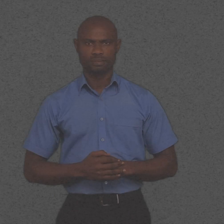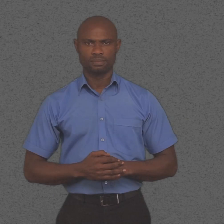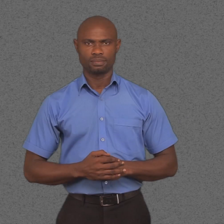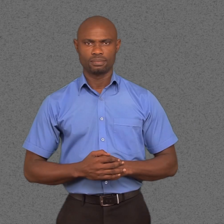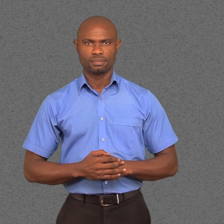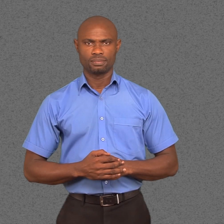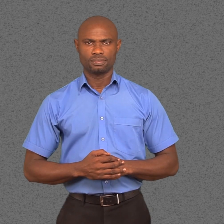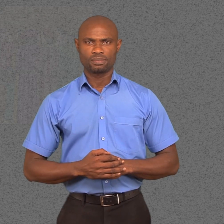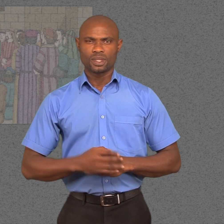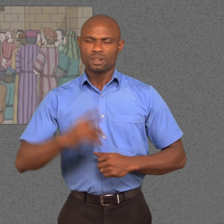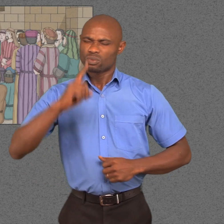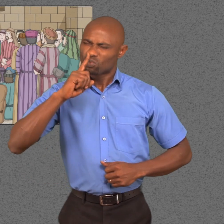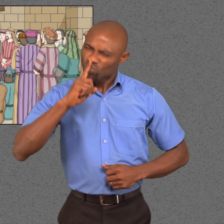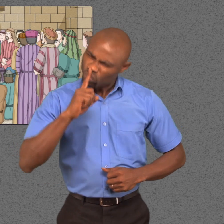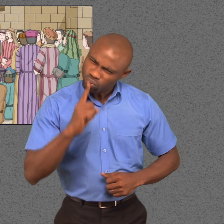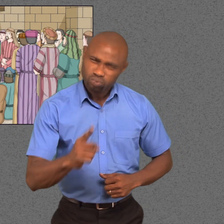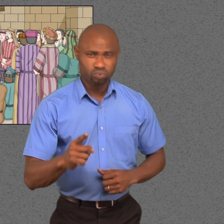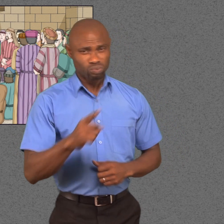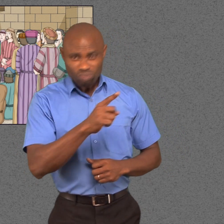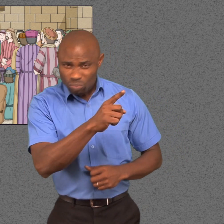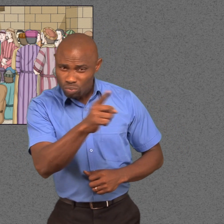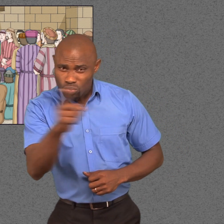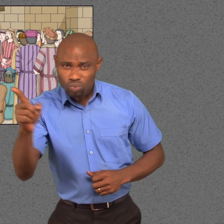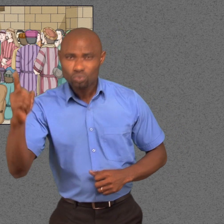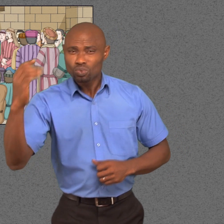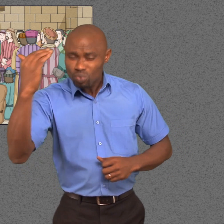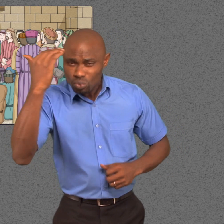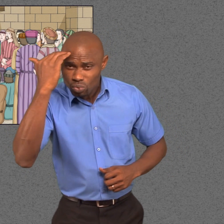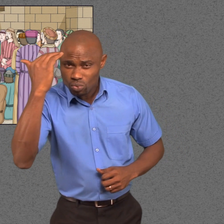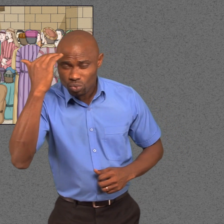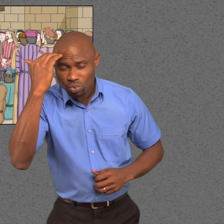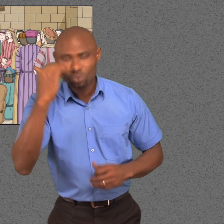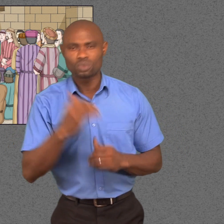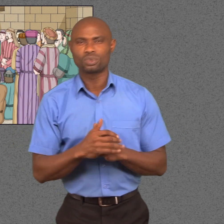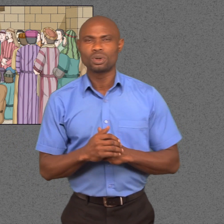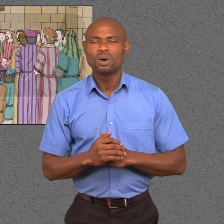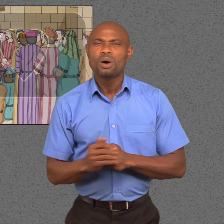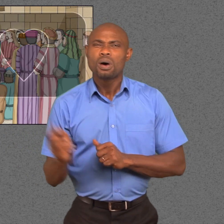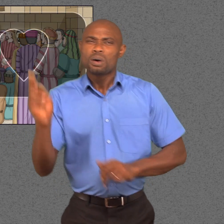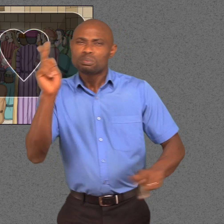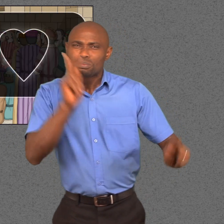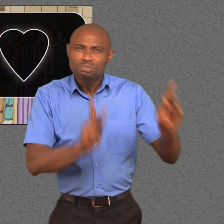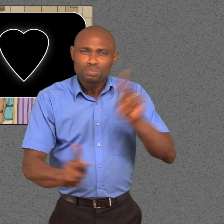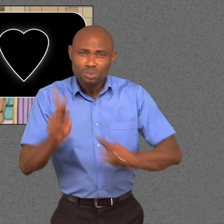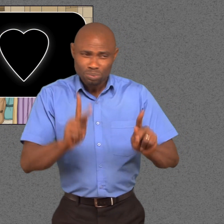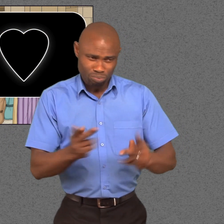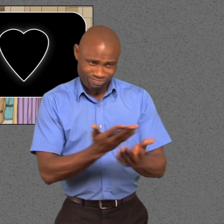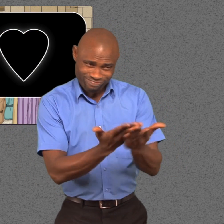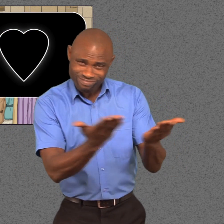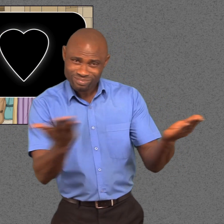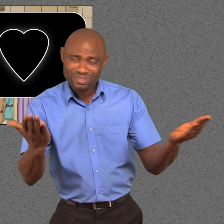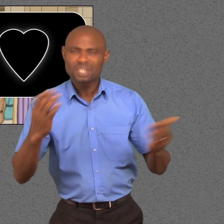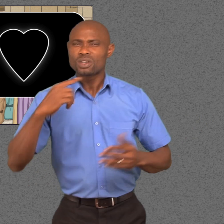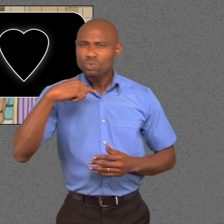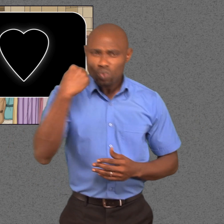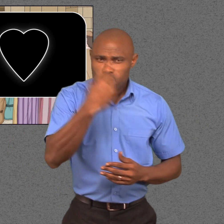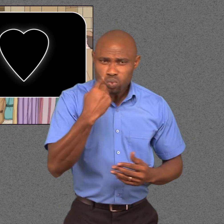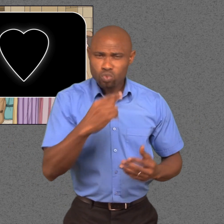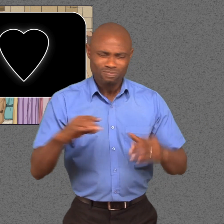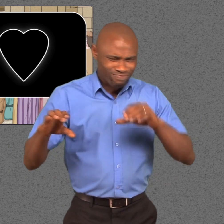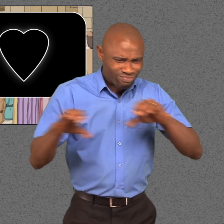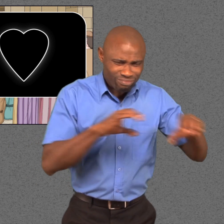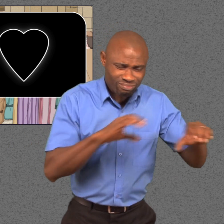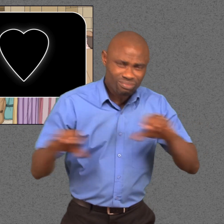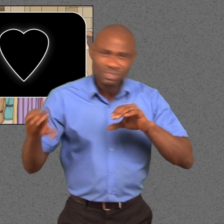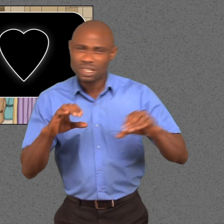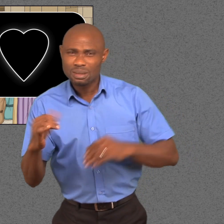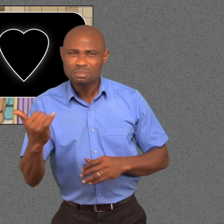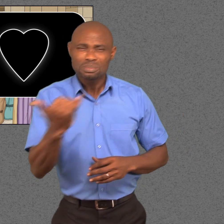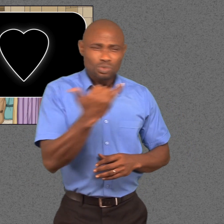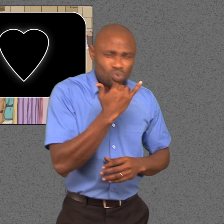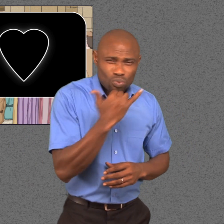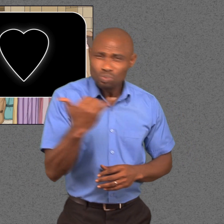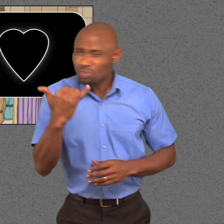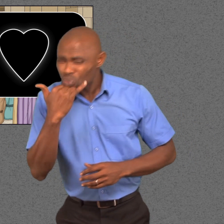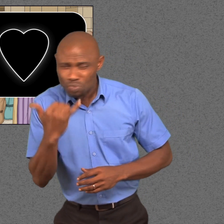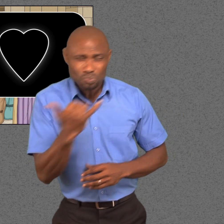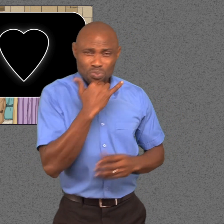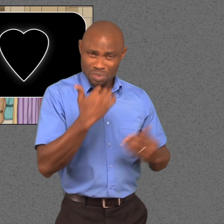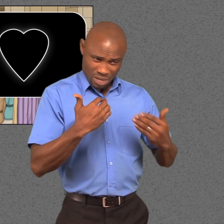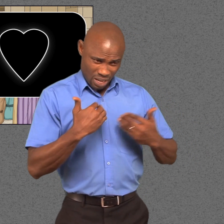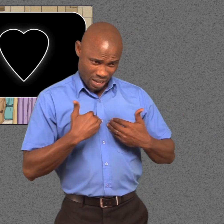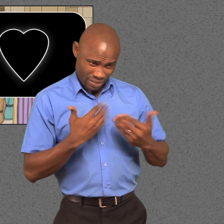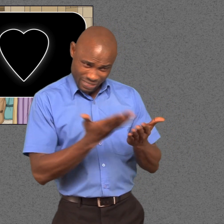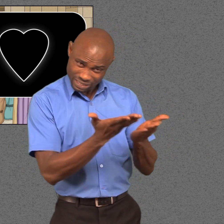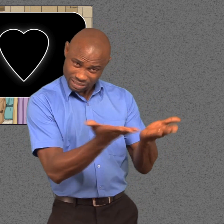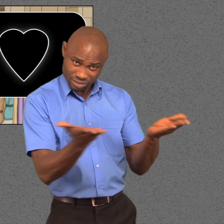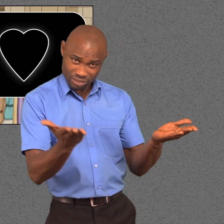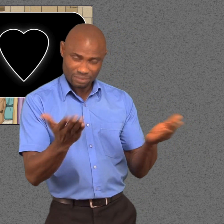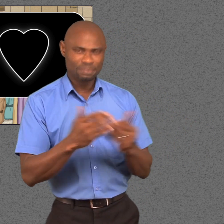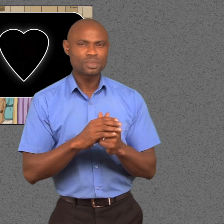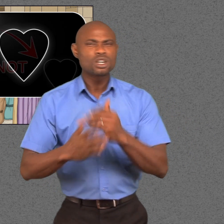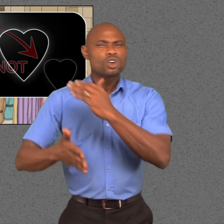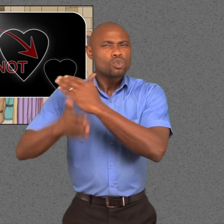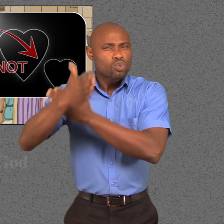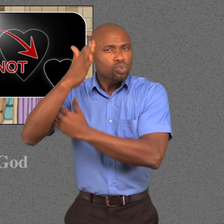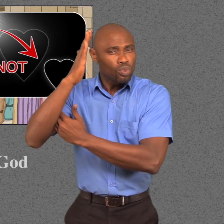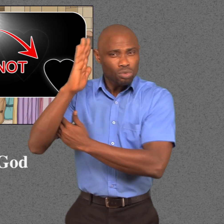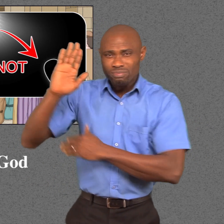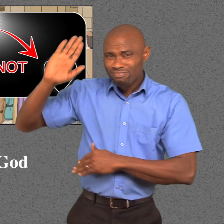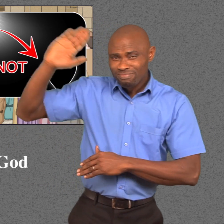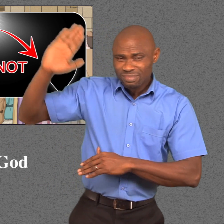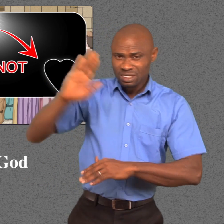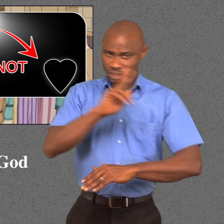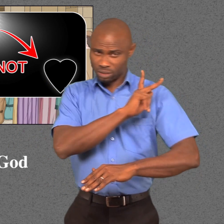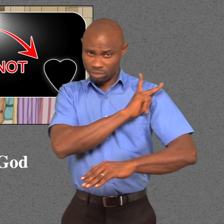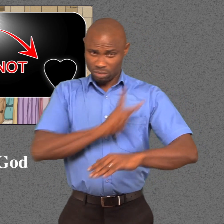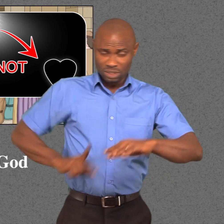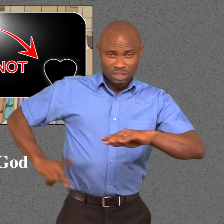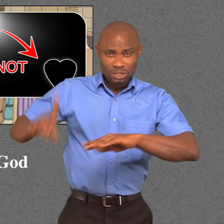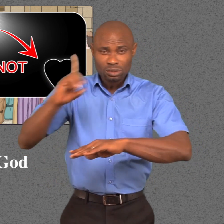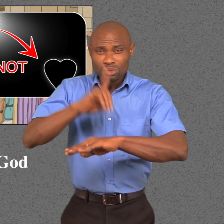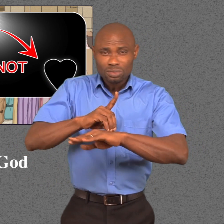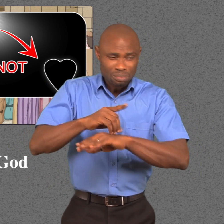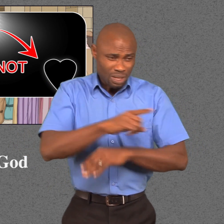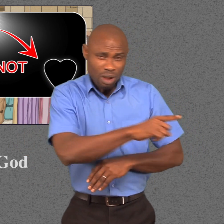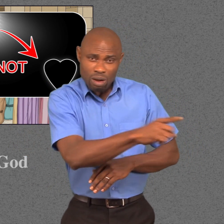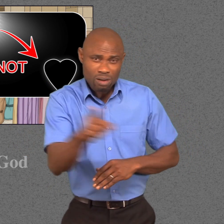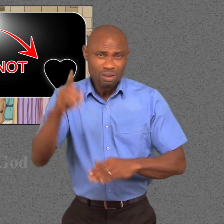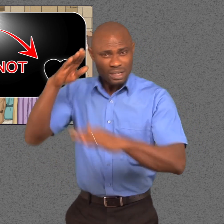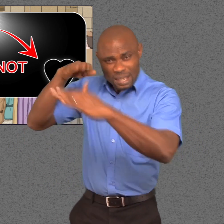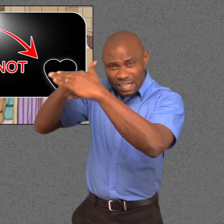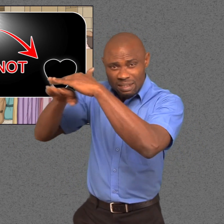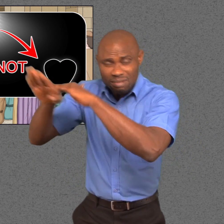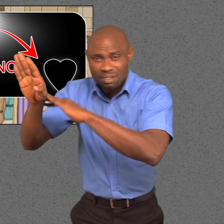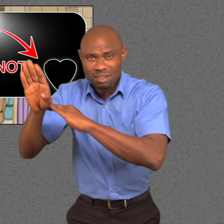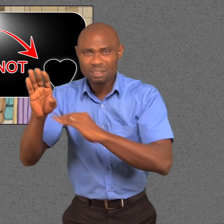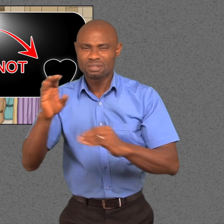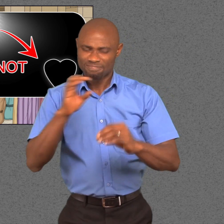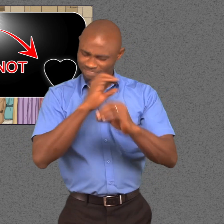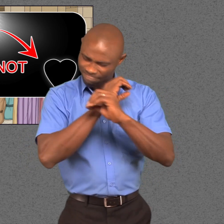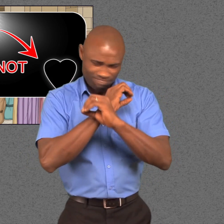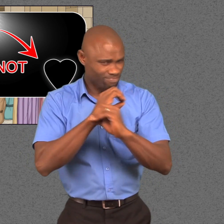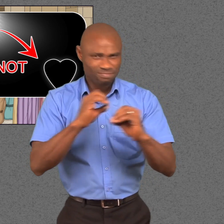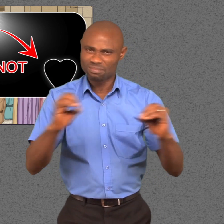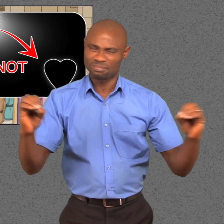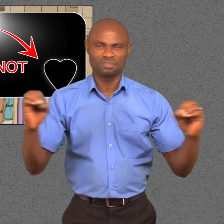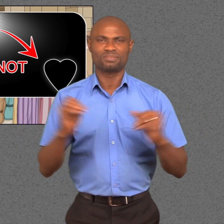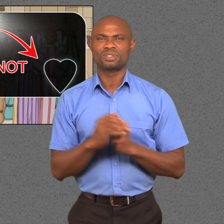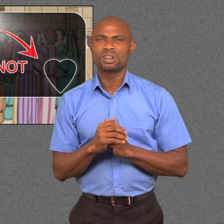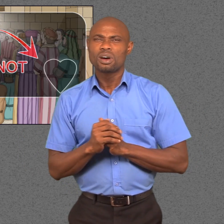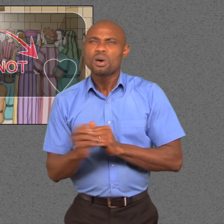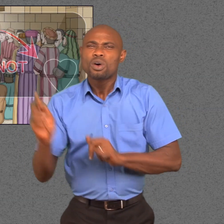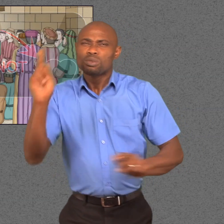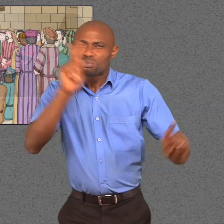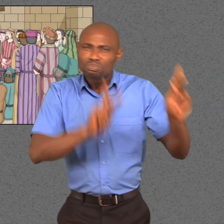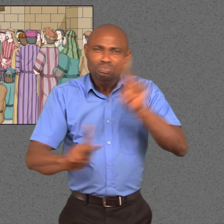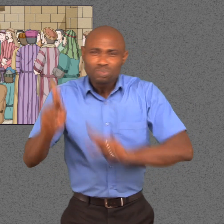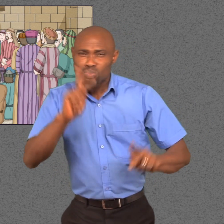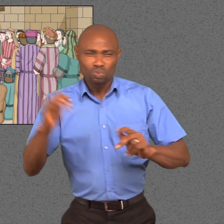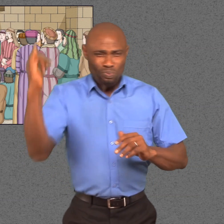Do you not know that the wicked will not inherit the kingdom of God?